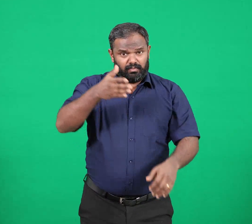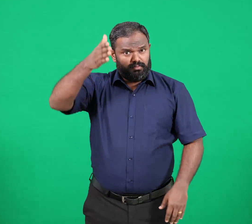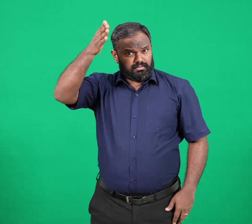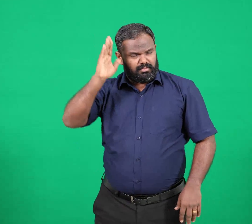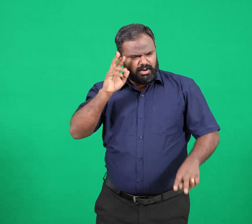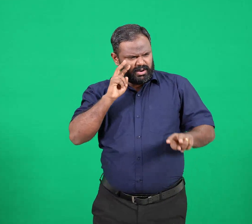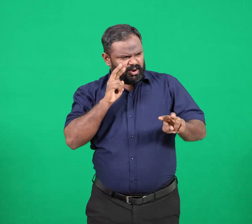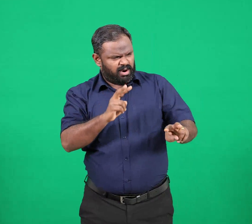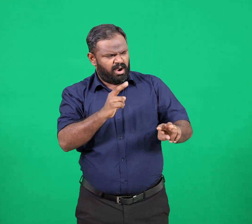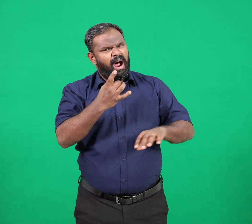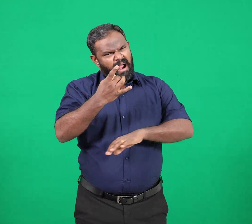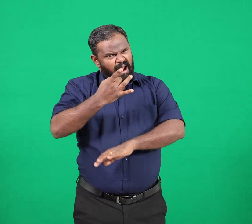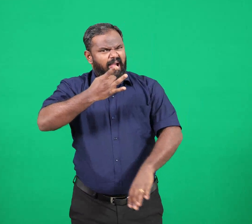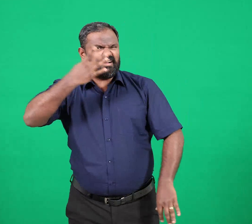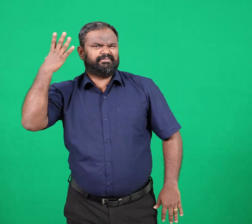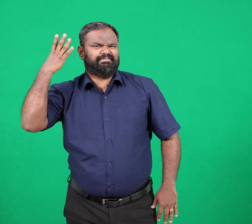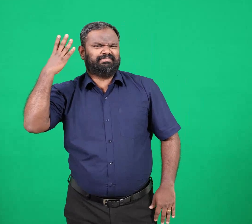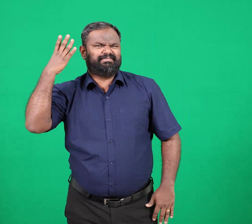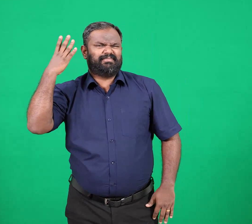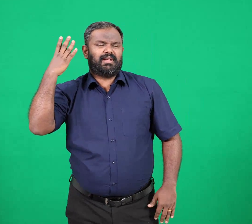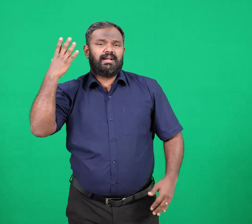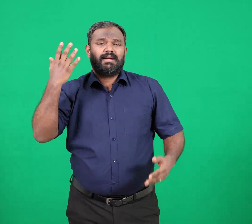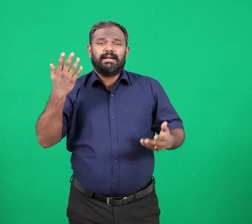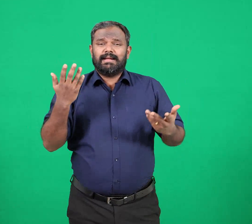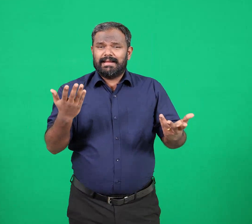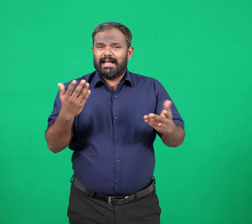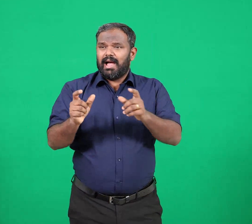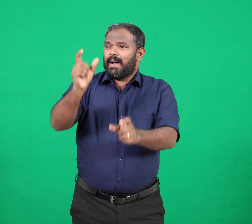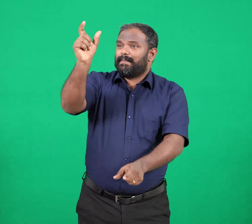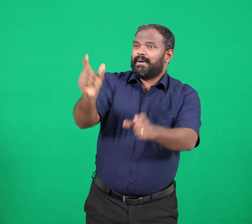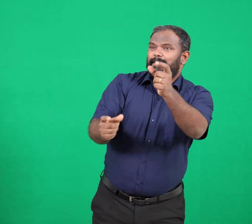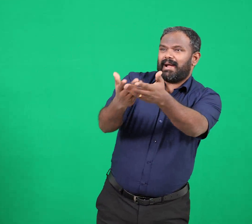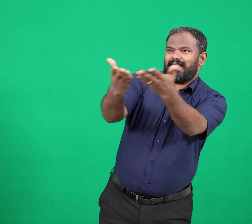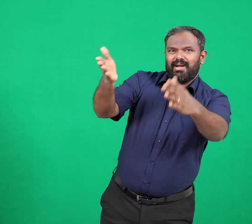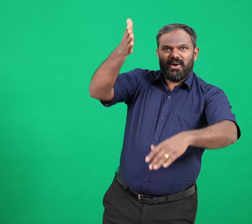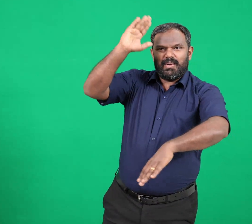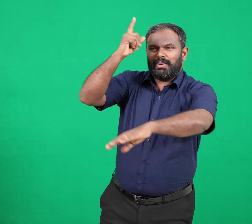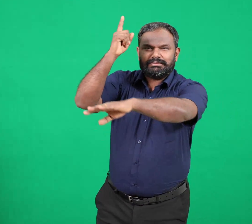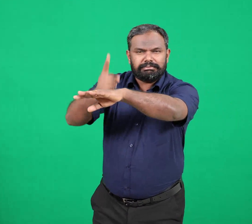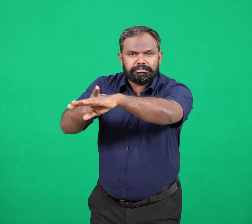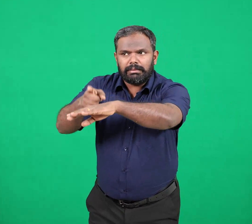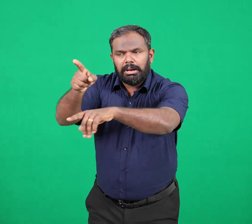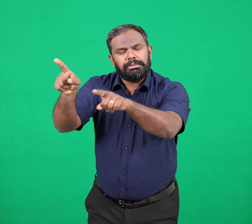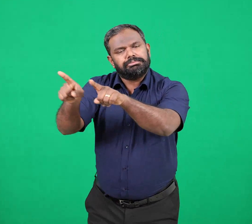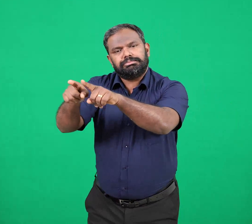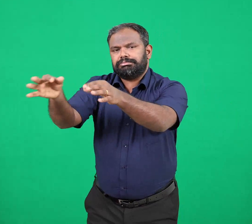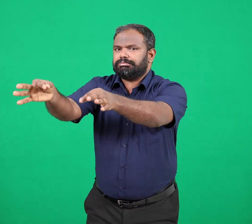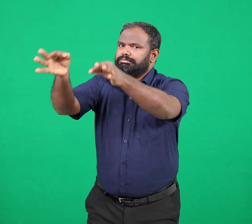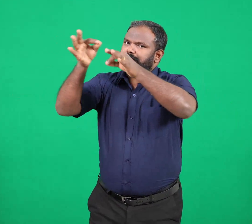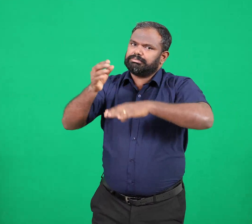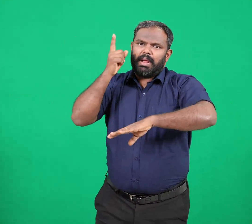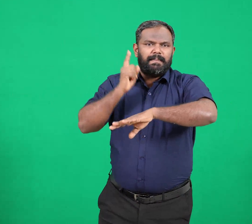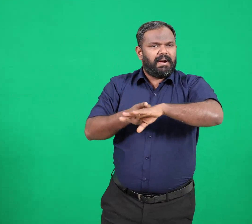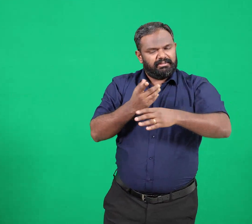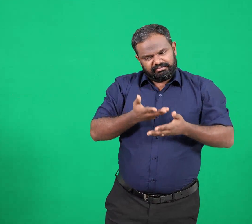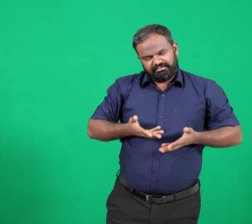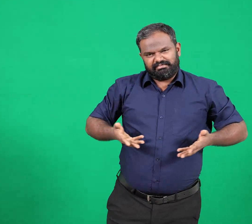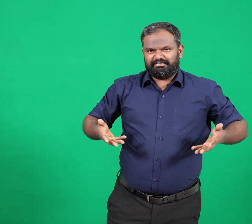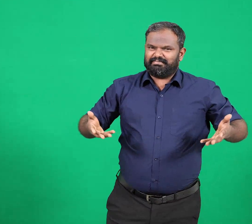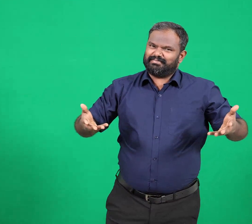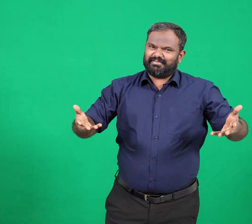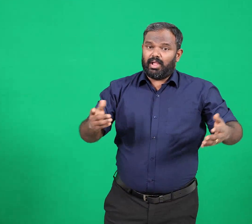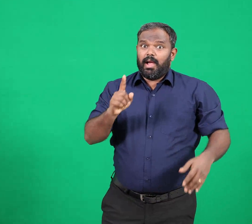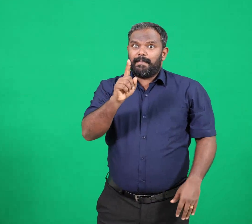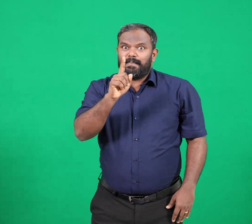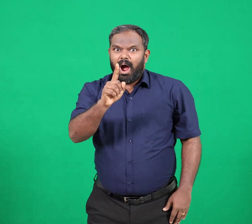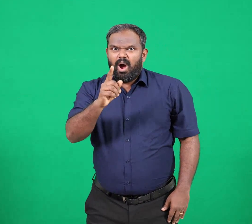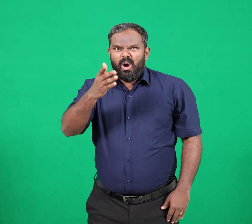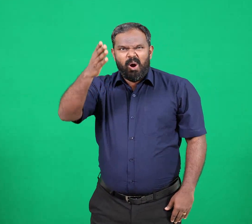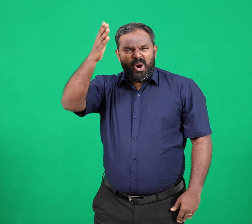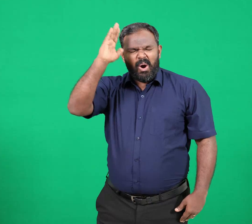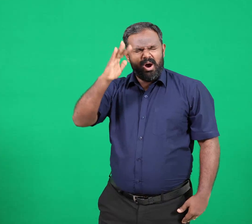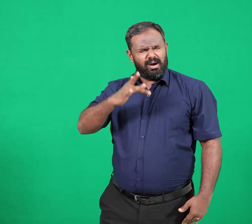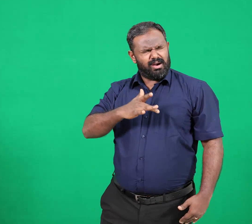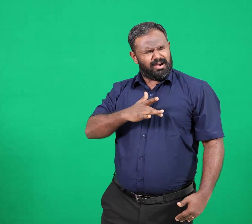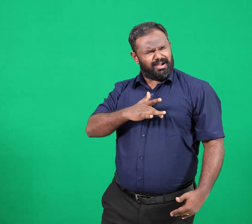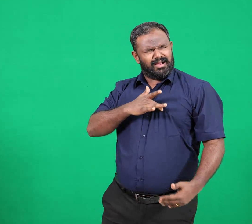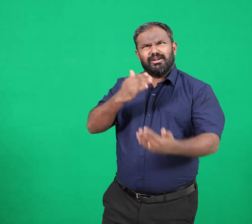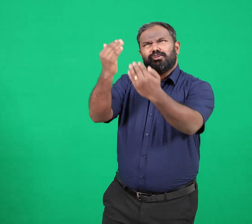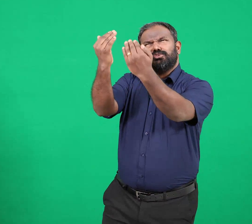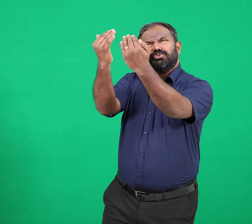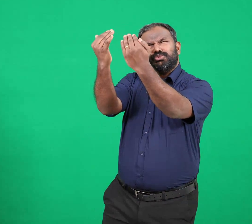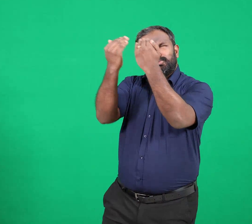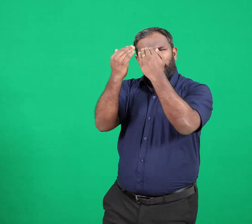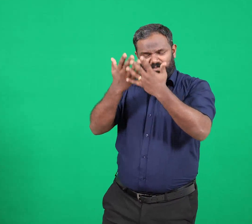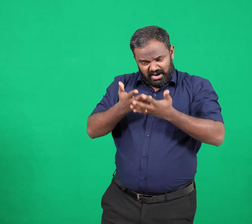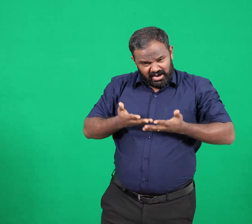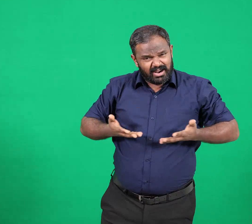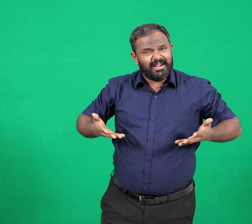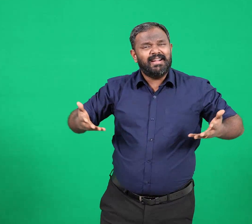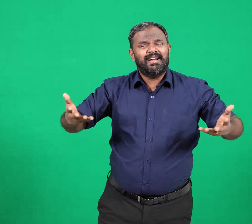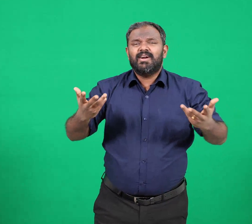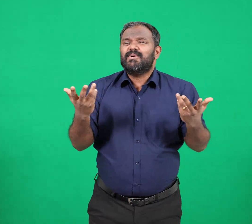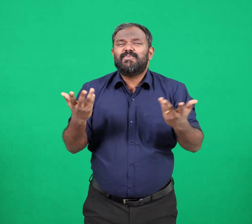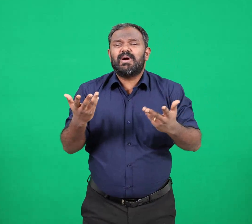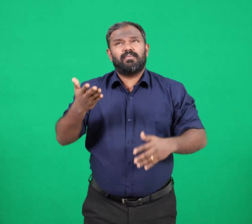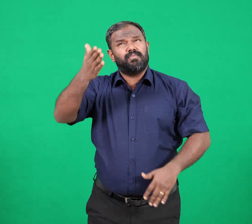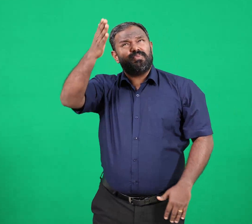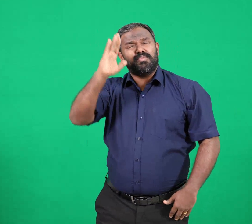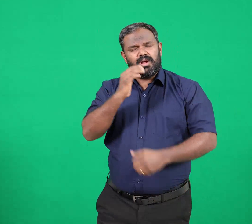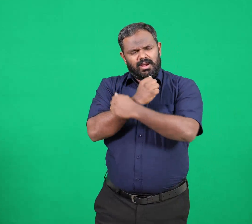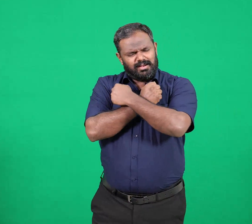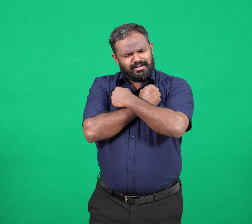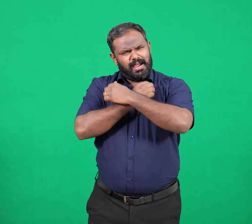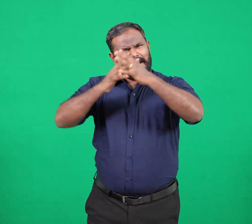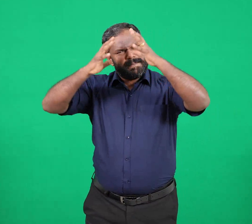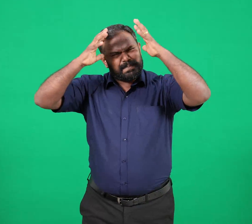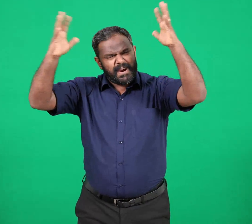Like the rest, we were by nature children of wrath.